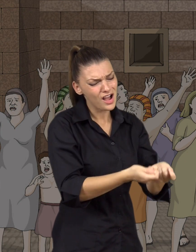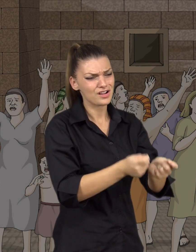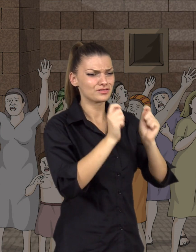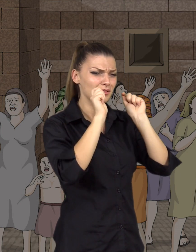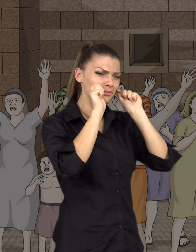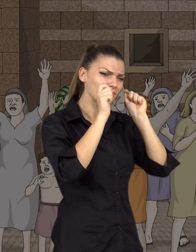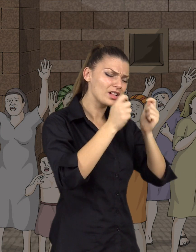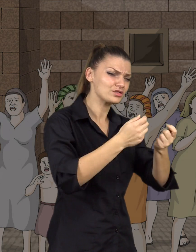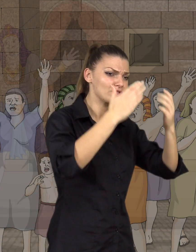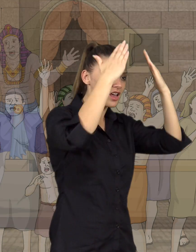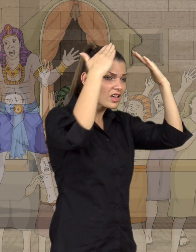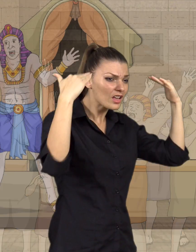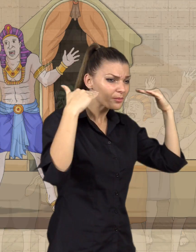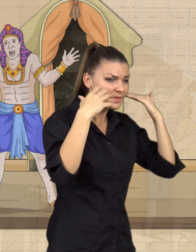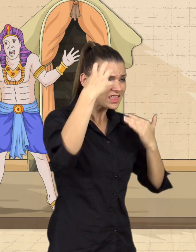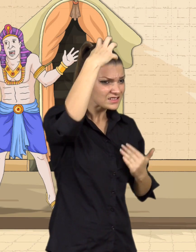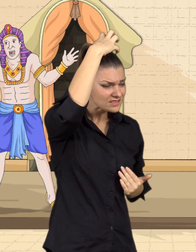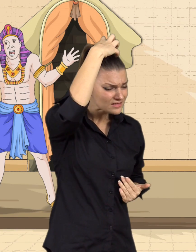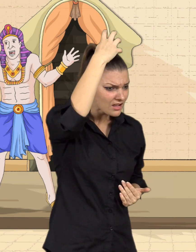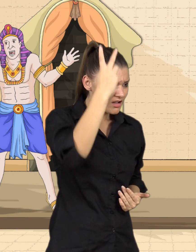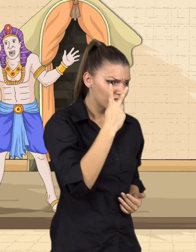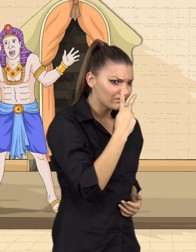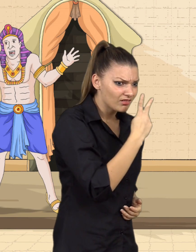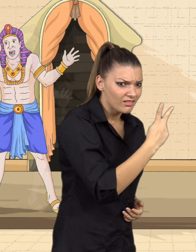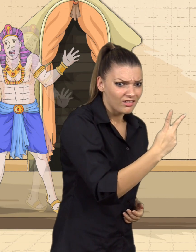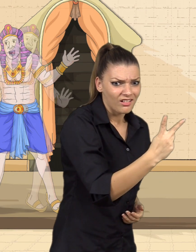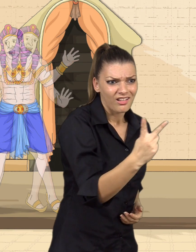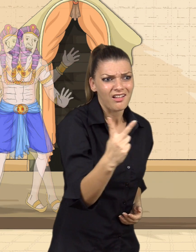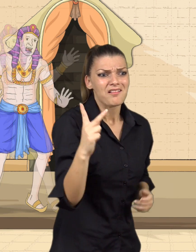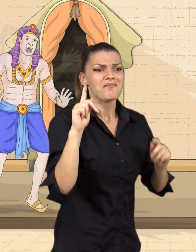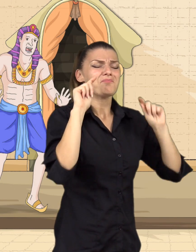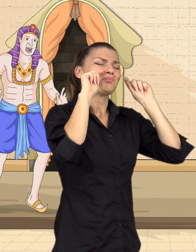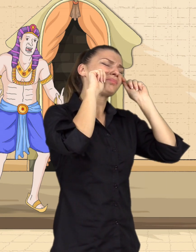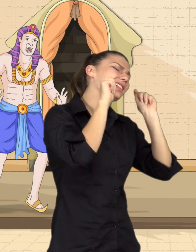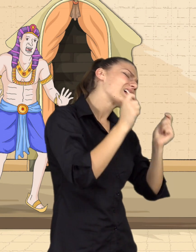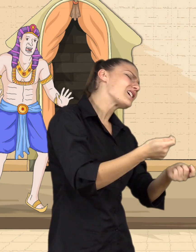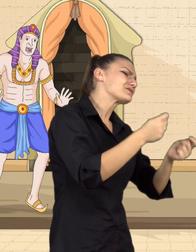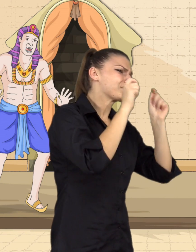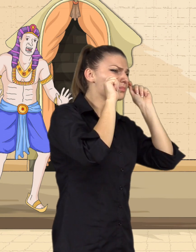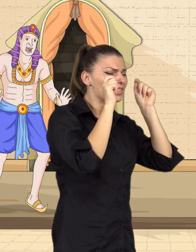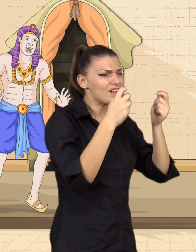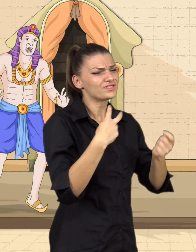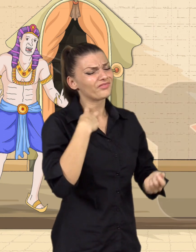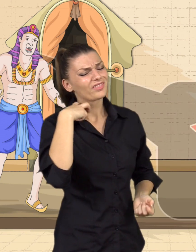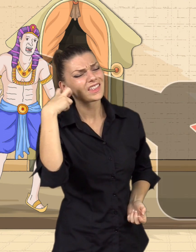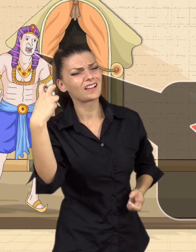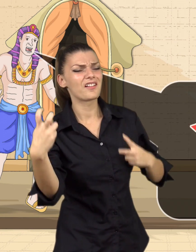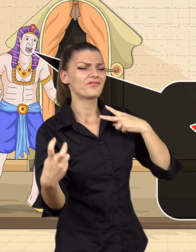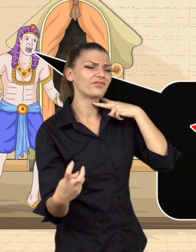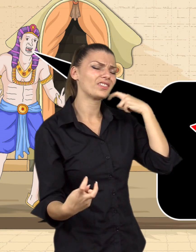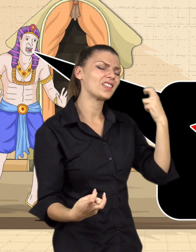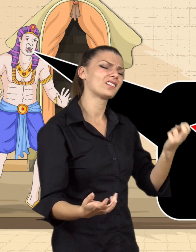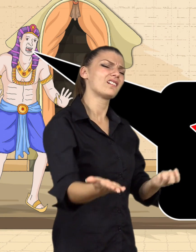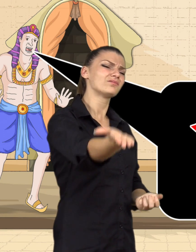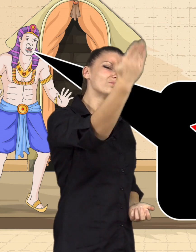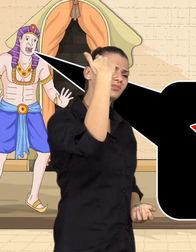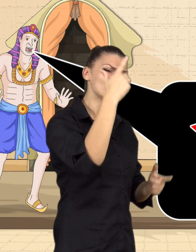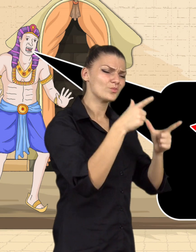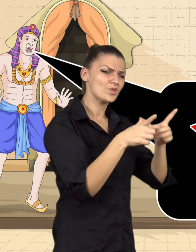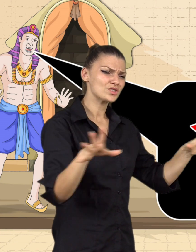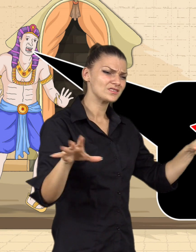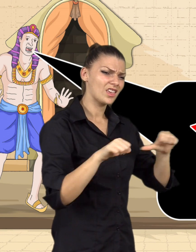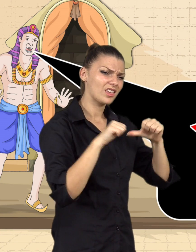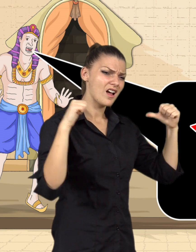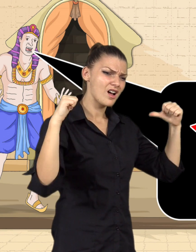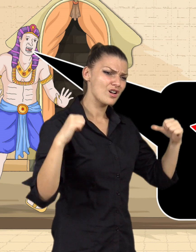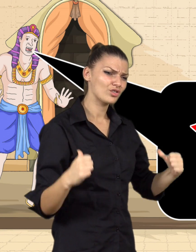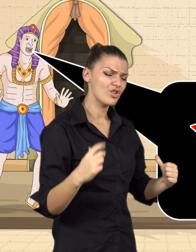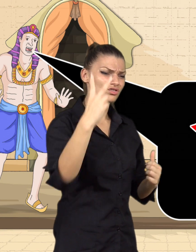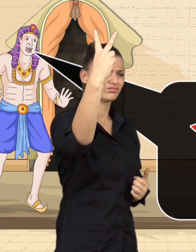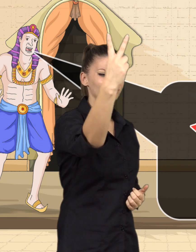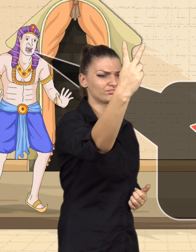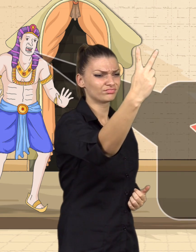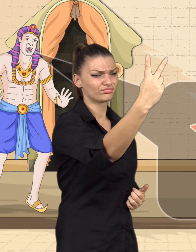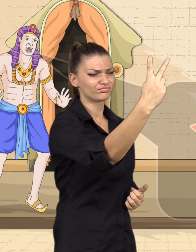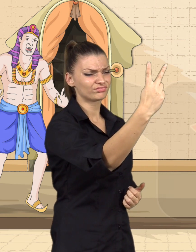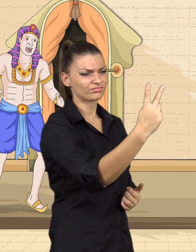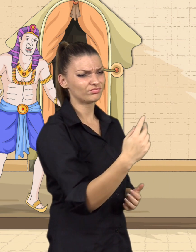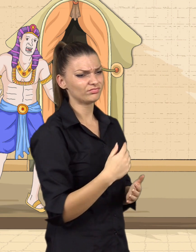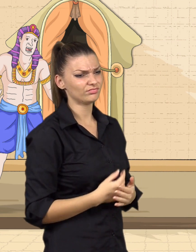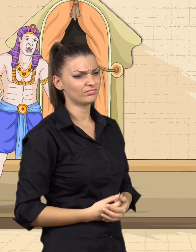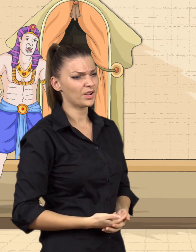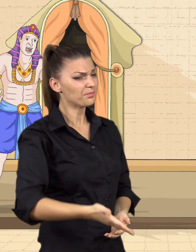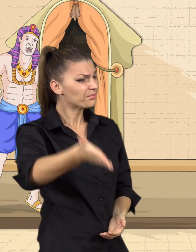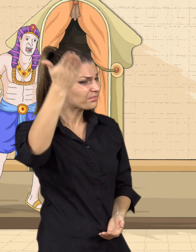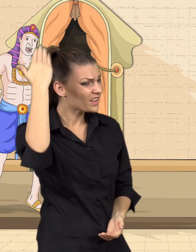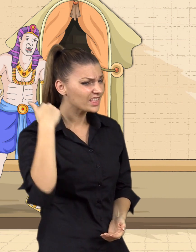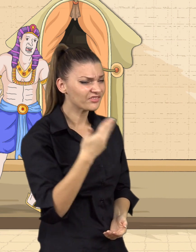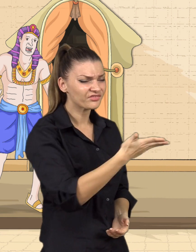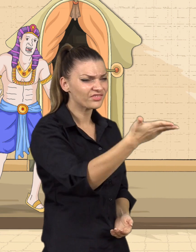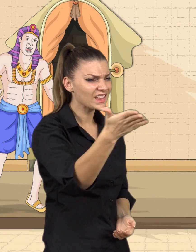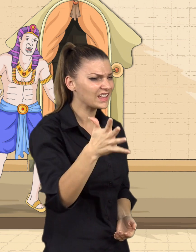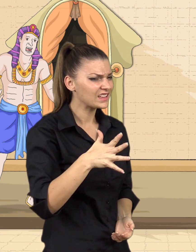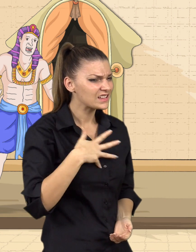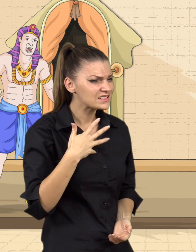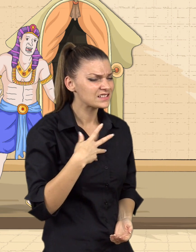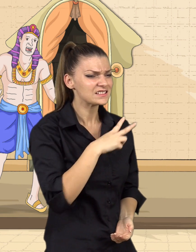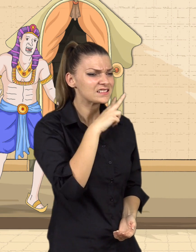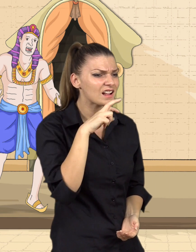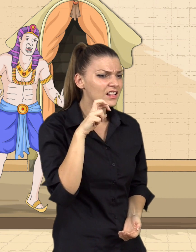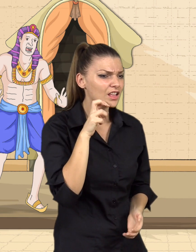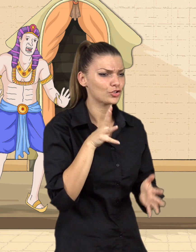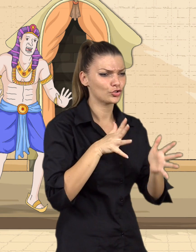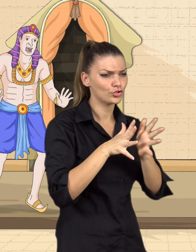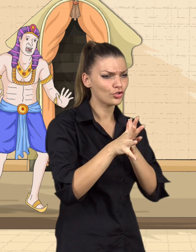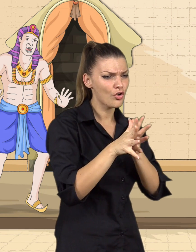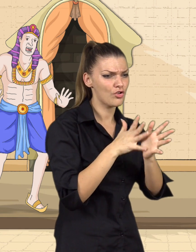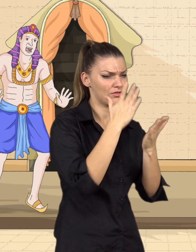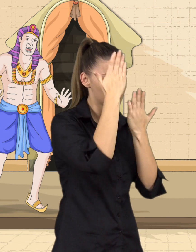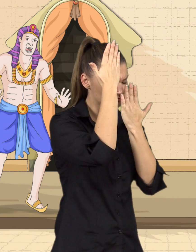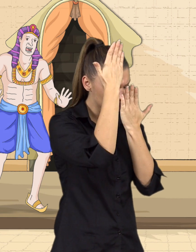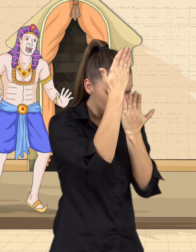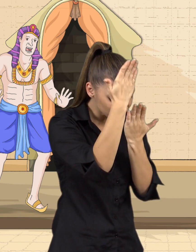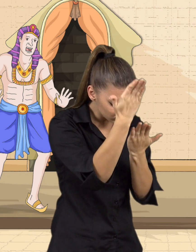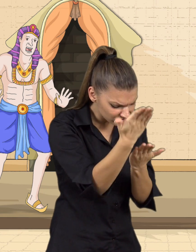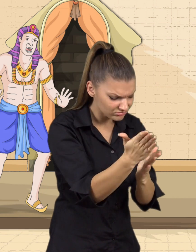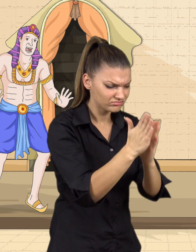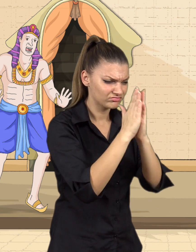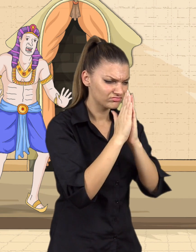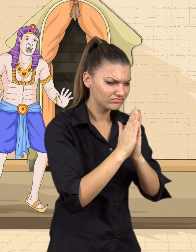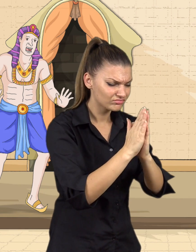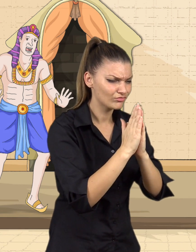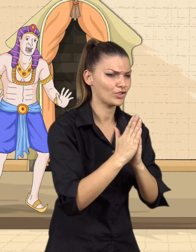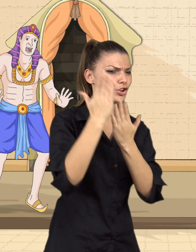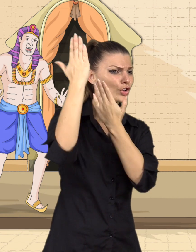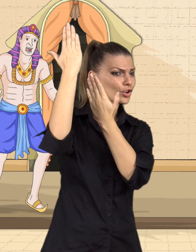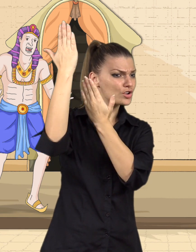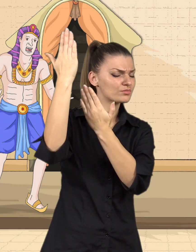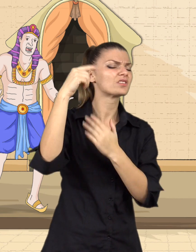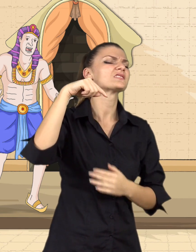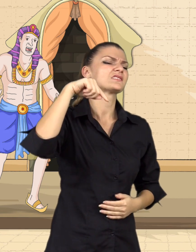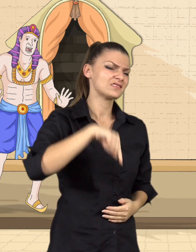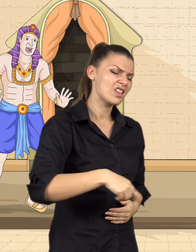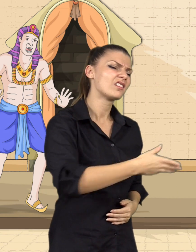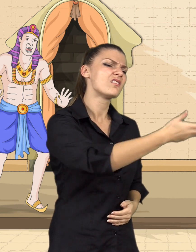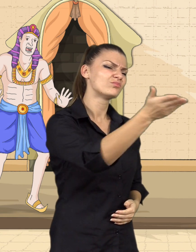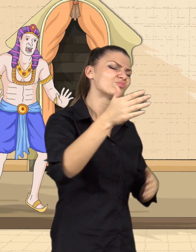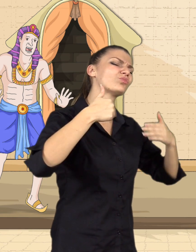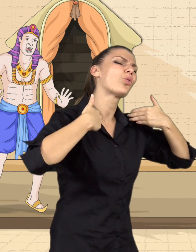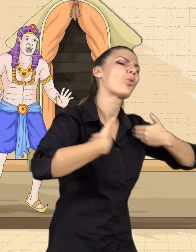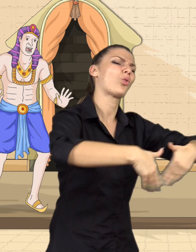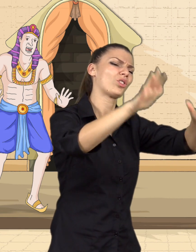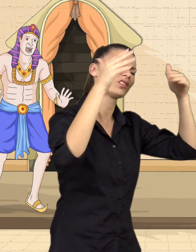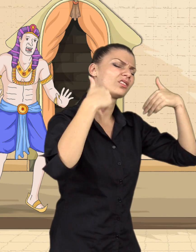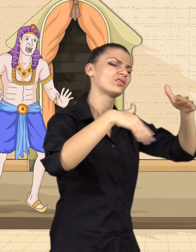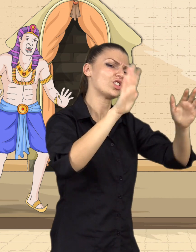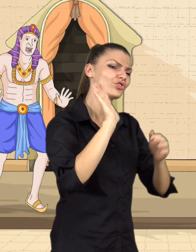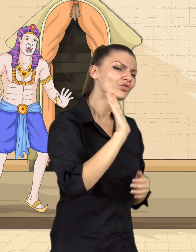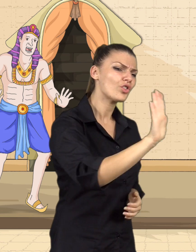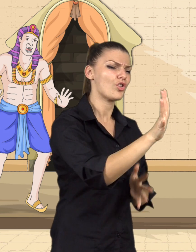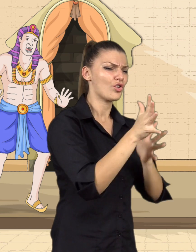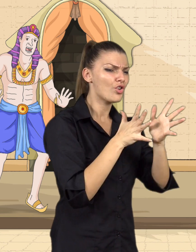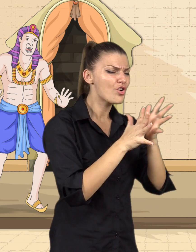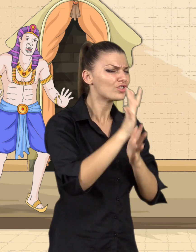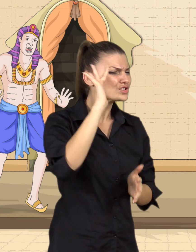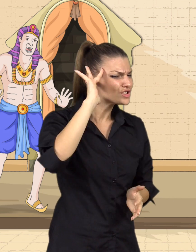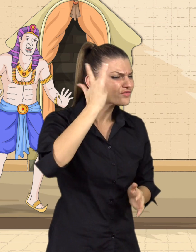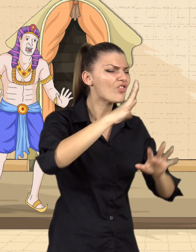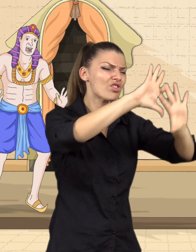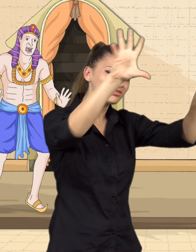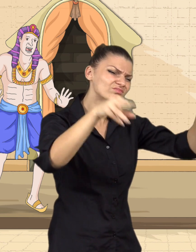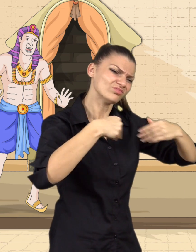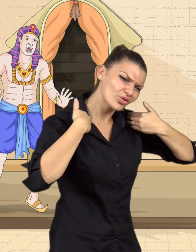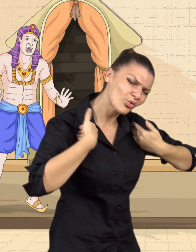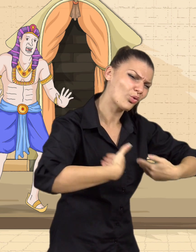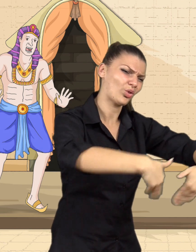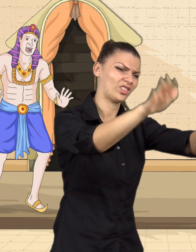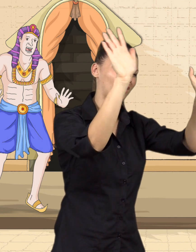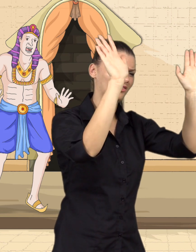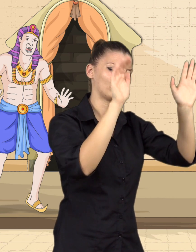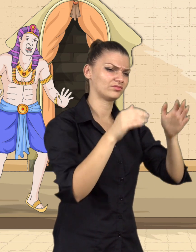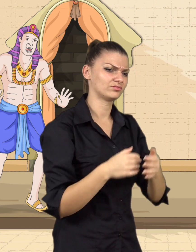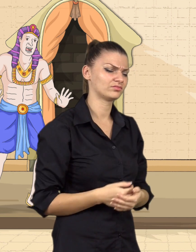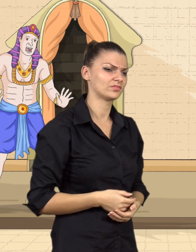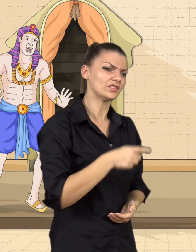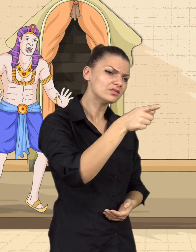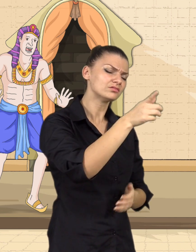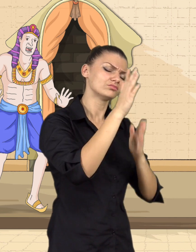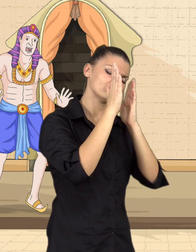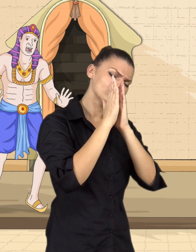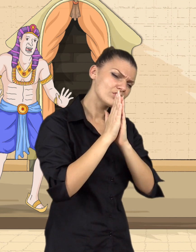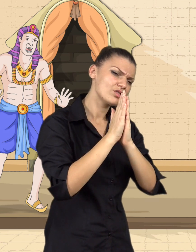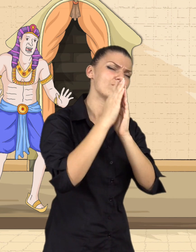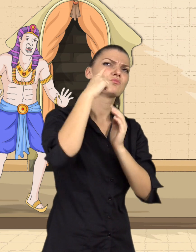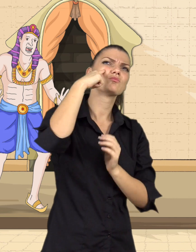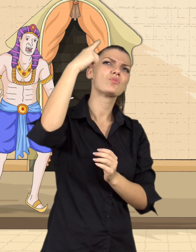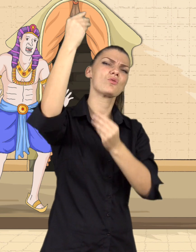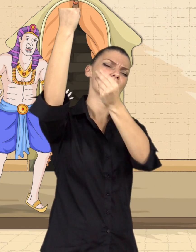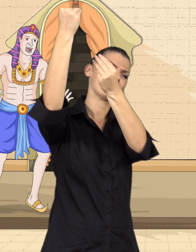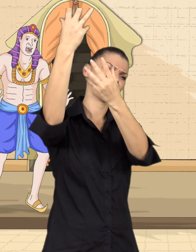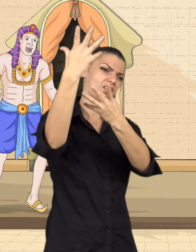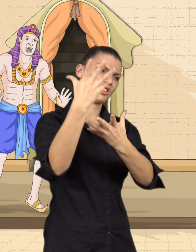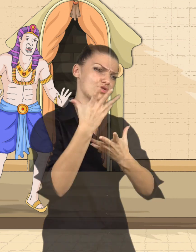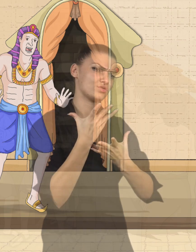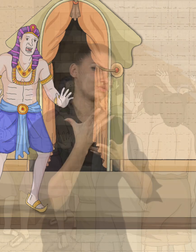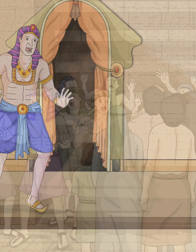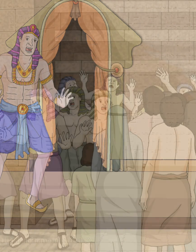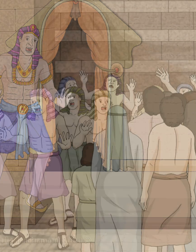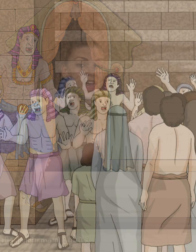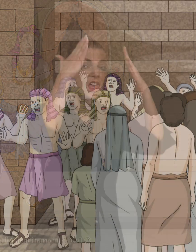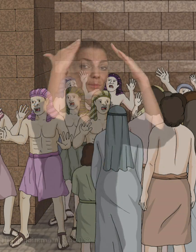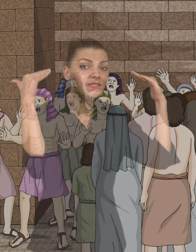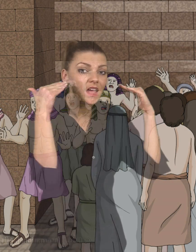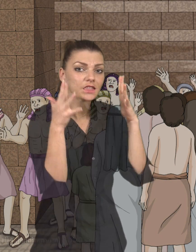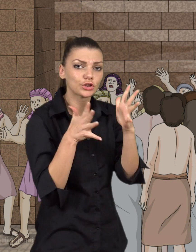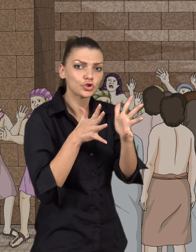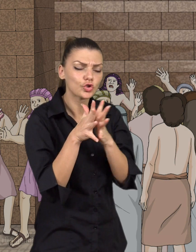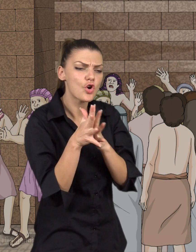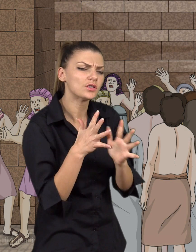Then Pharaoh summoned Moses and Aaron by night and said, “Get up, leave my people, both you and the Israelites! Go, worship the LORD as you have requested. Take your flocks and herds as well, just as you have said, and depart! And bless me also.”